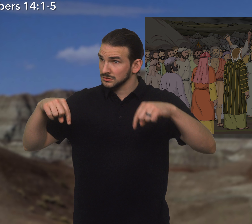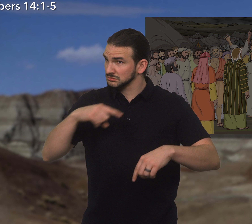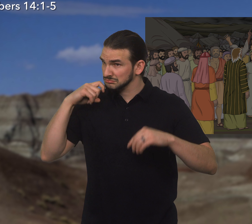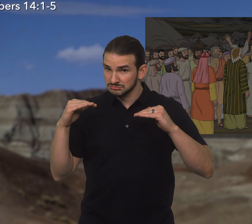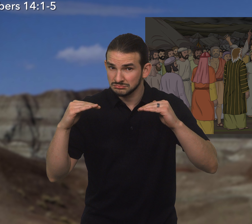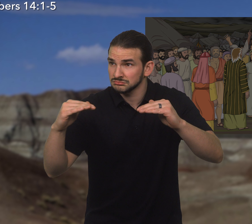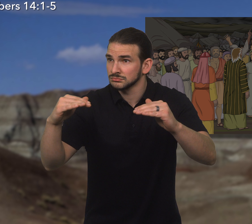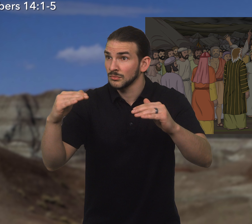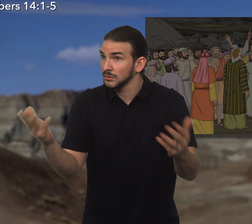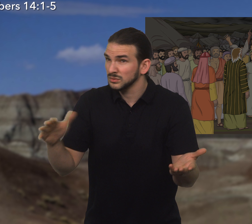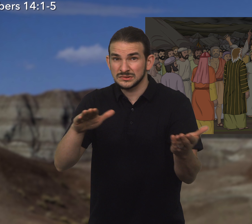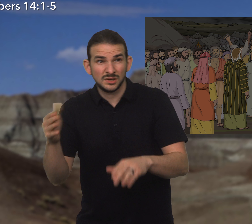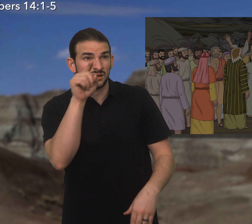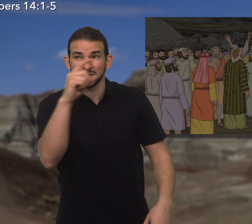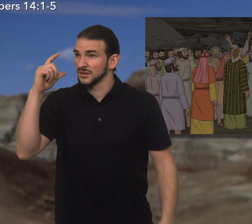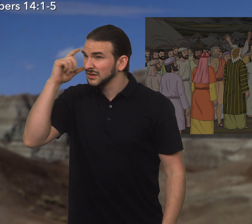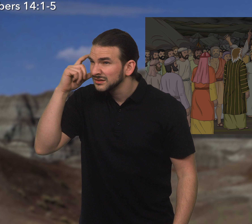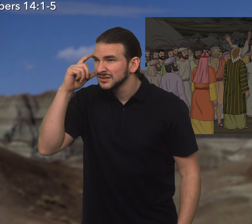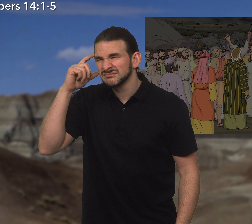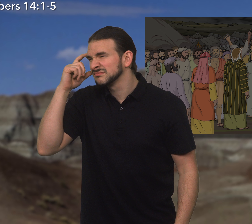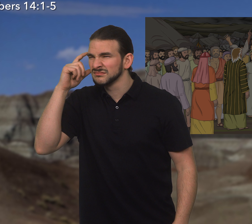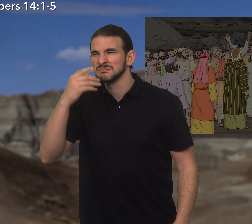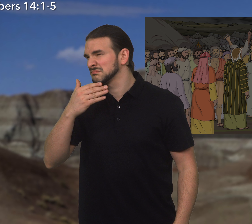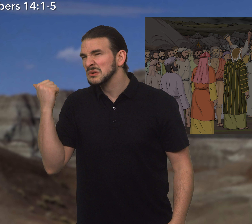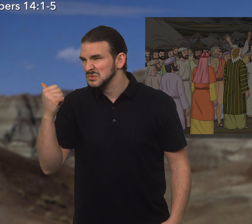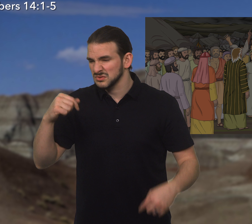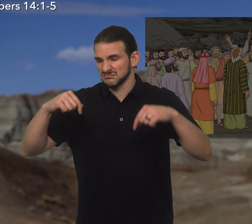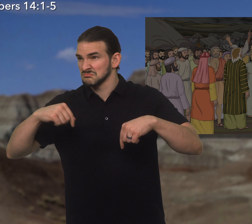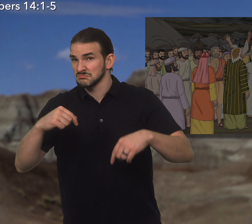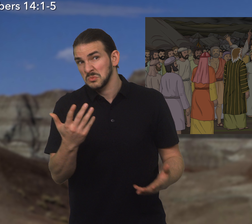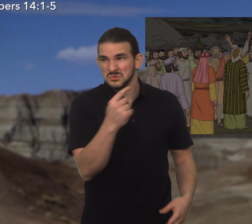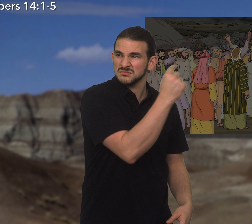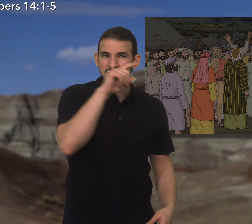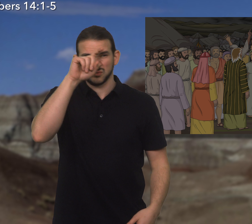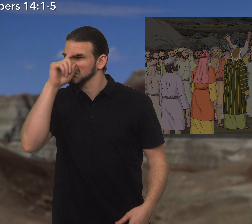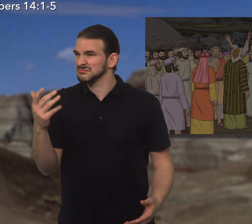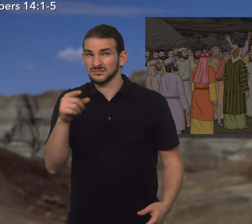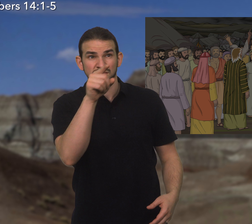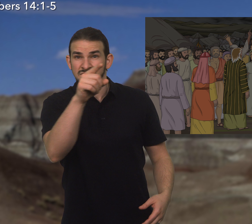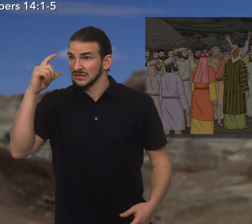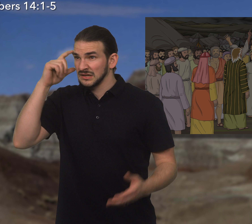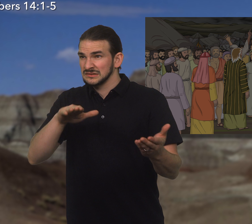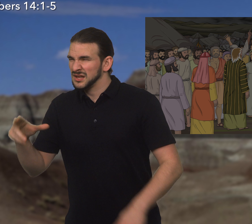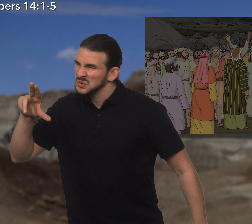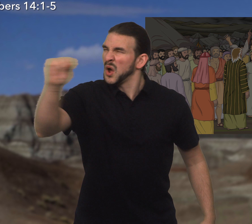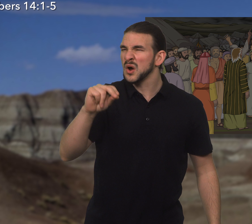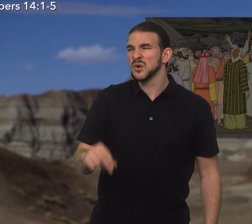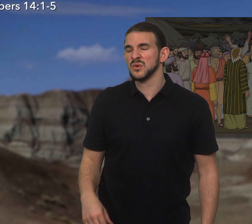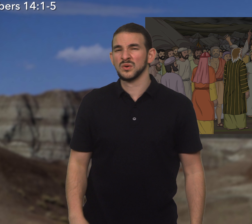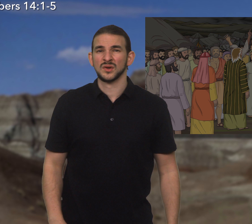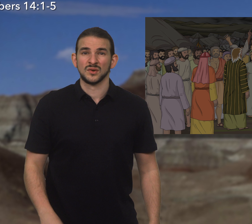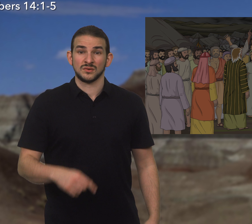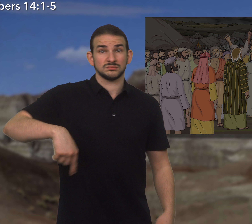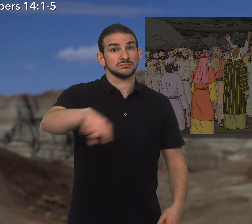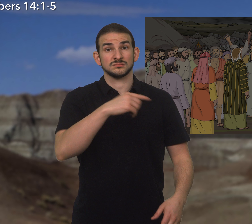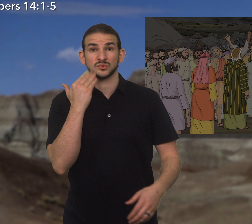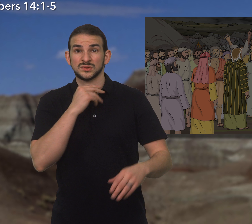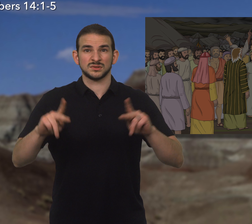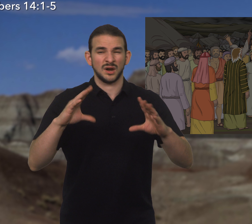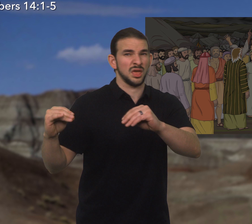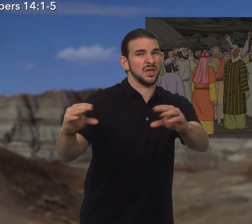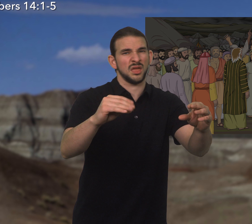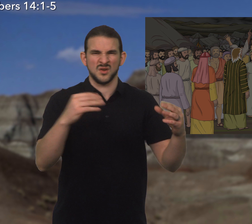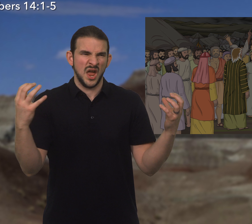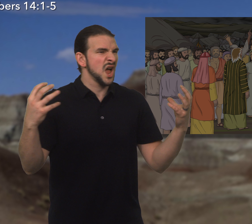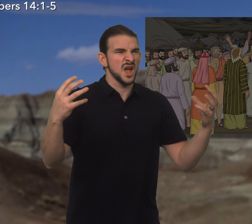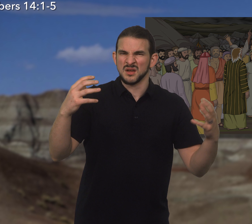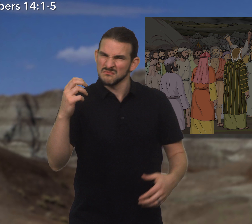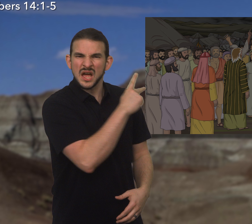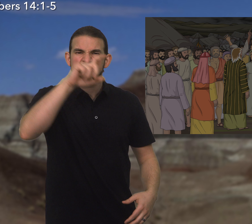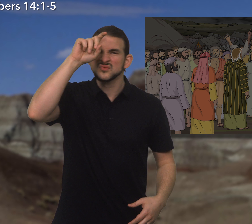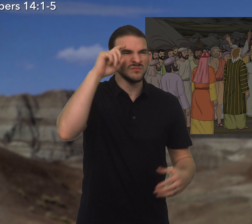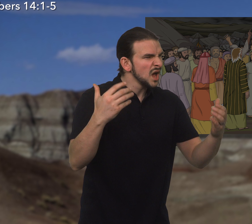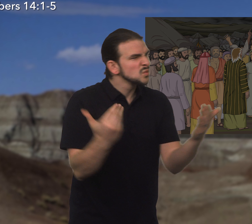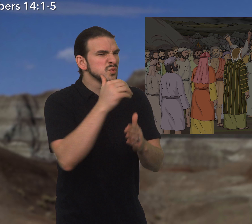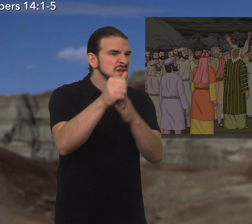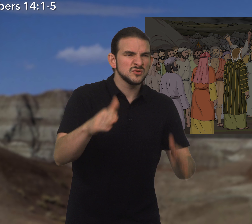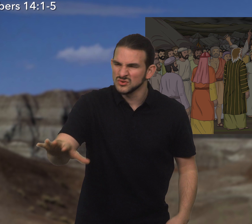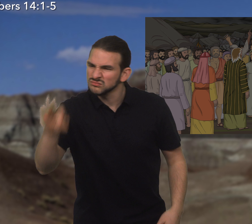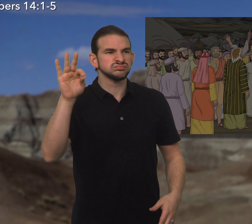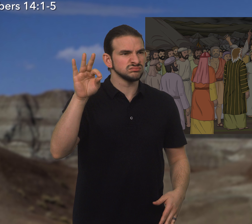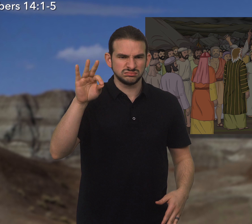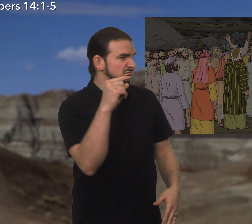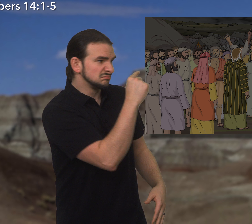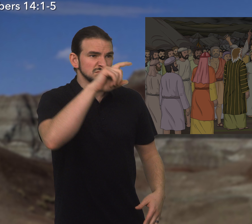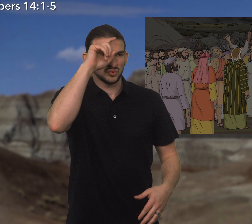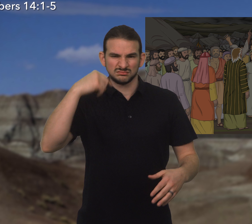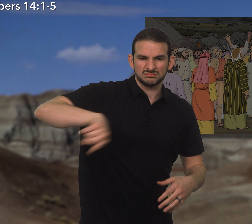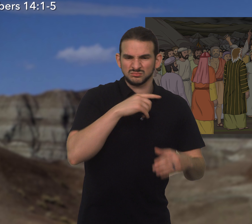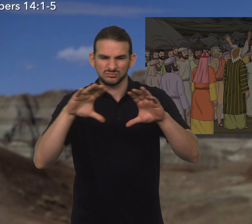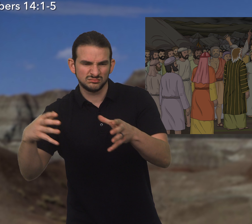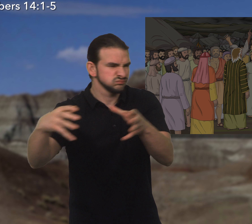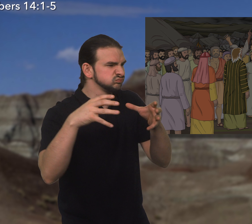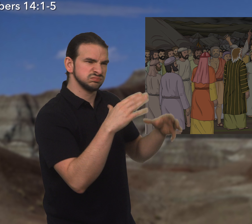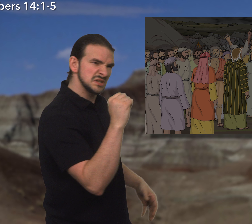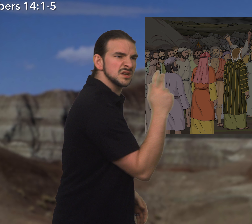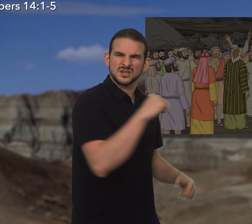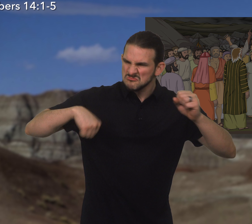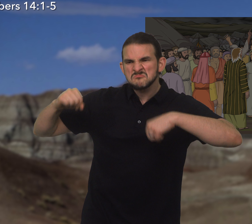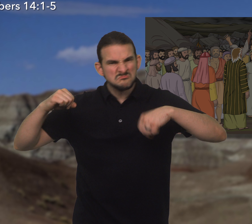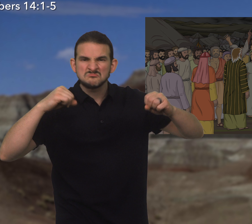Why is the LORD bringing us into this land to fall by the sword? Our wives and children will become plunder.